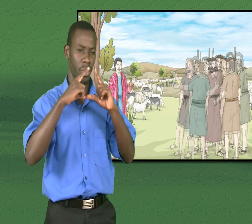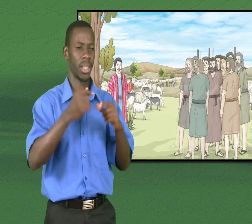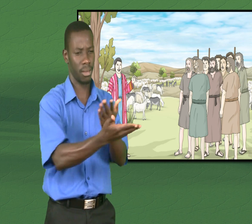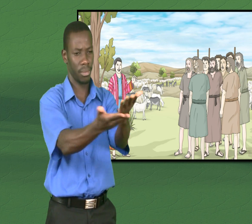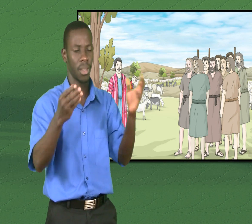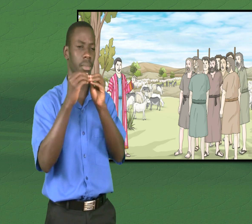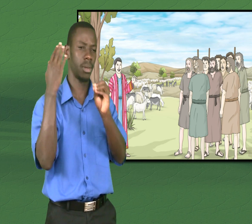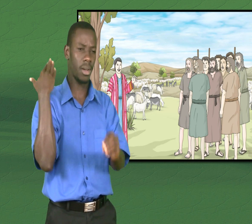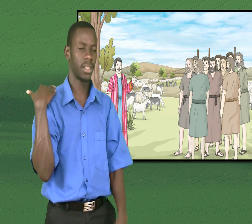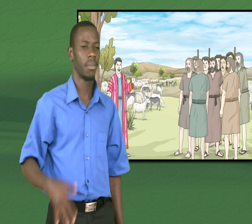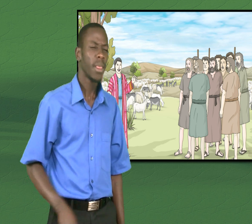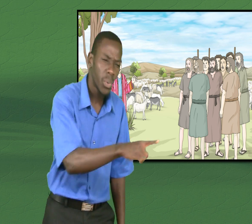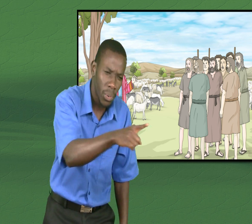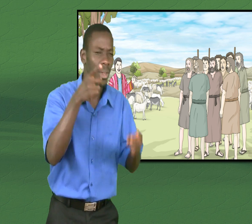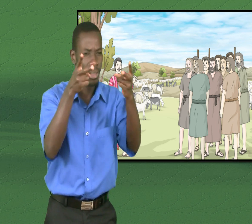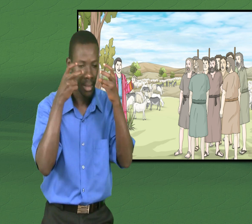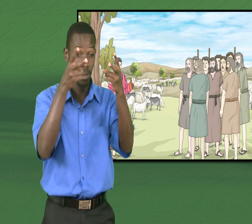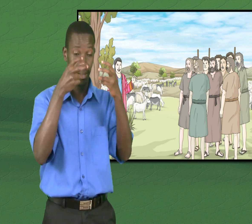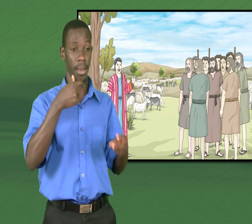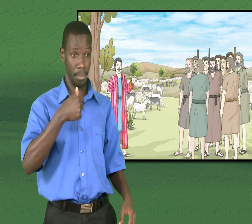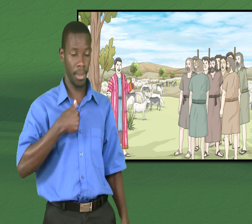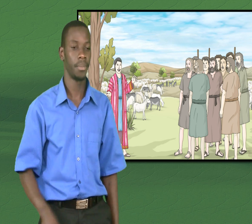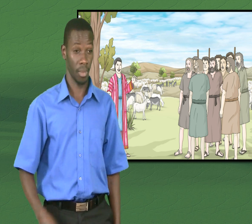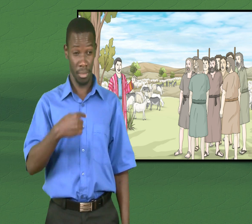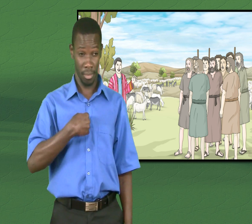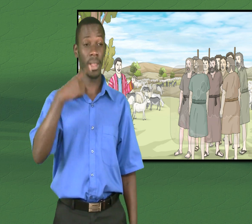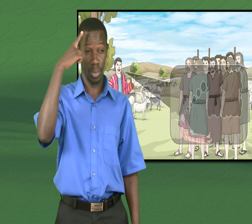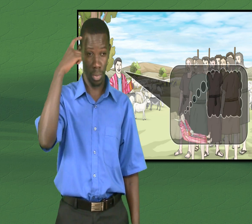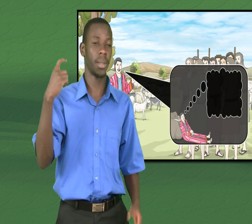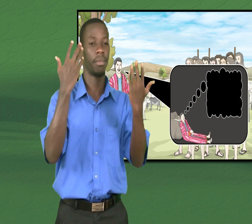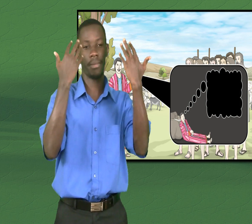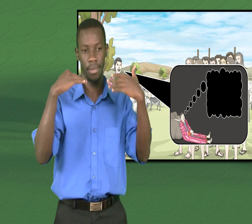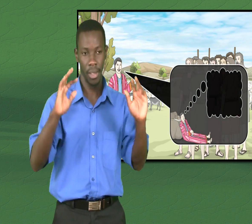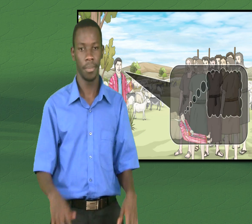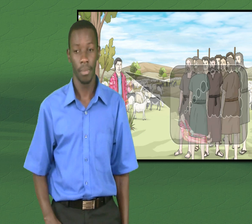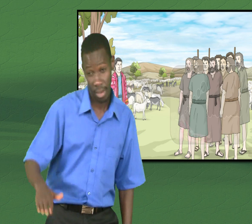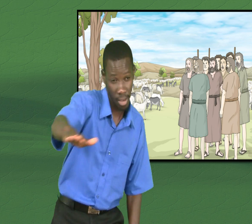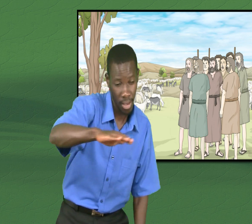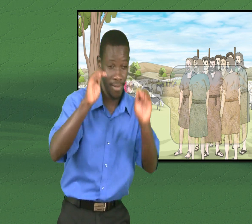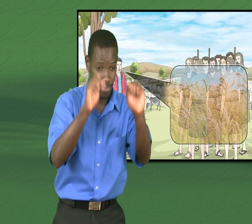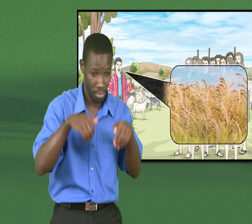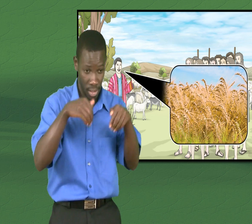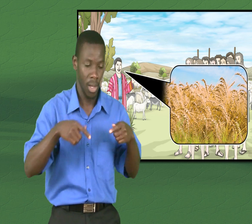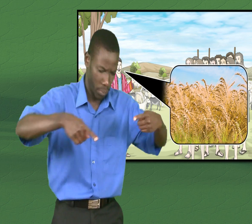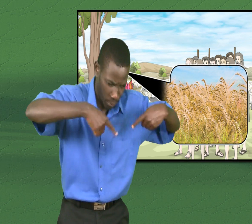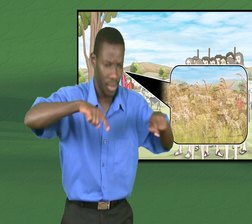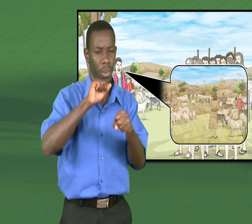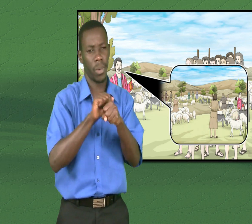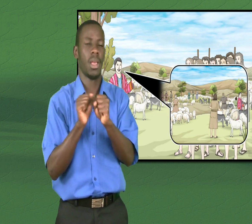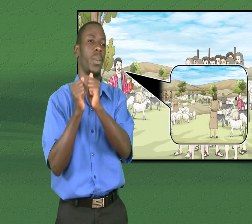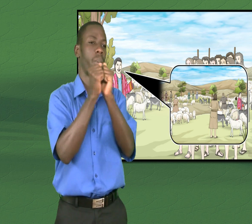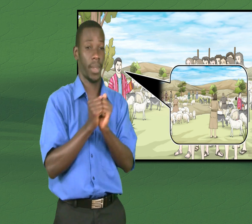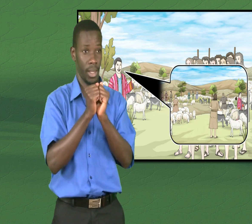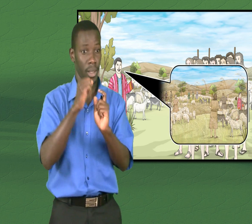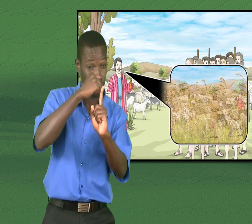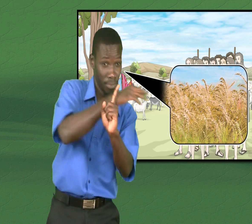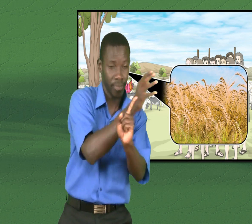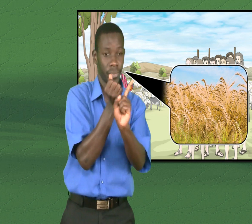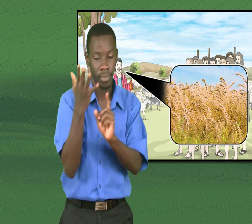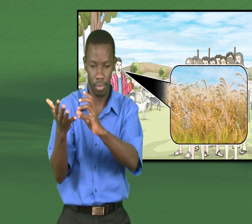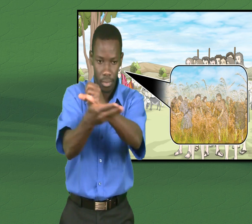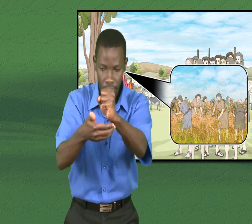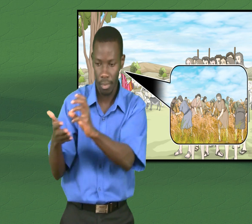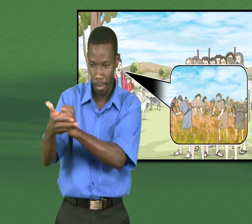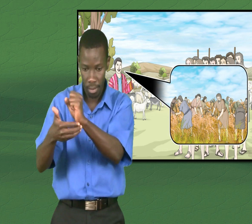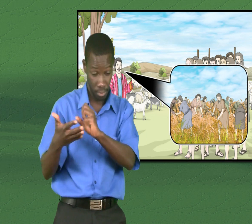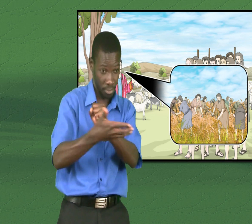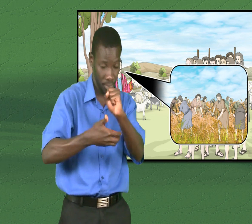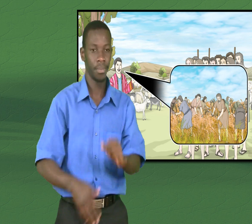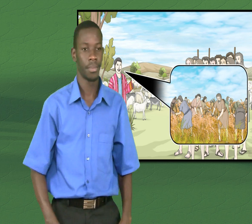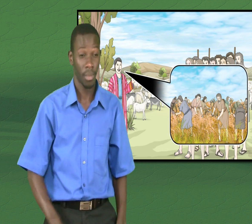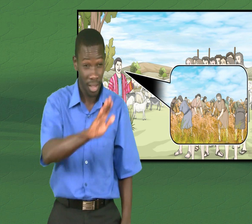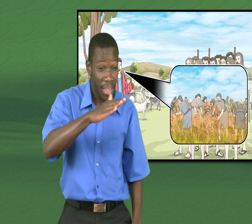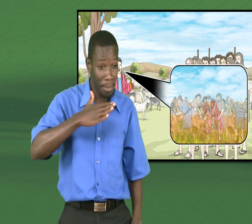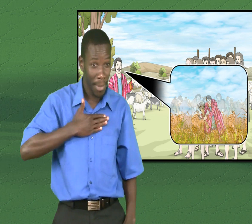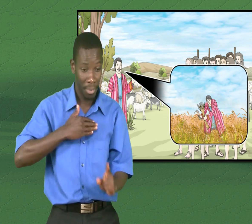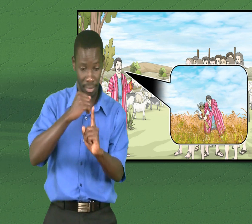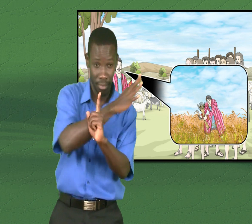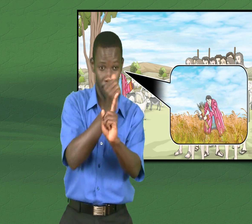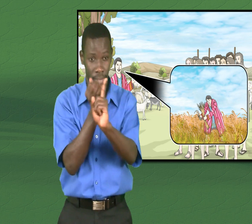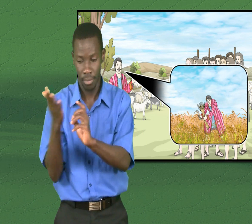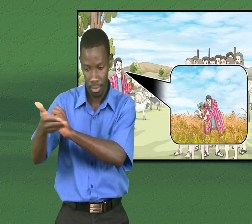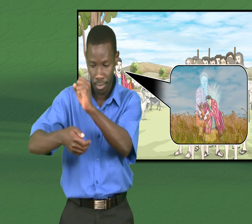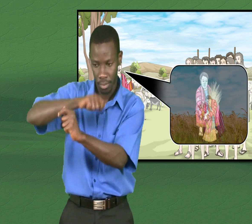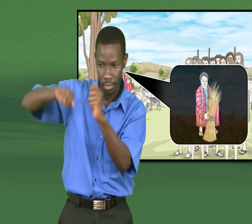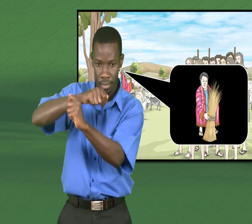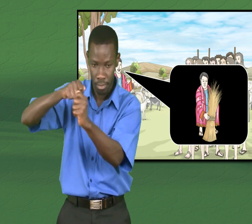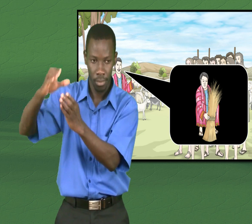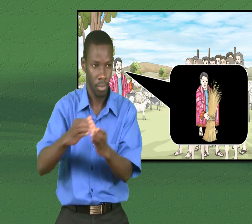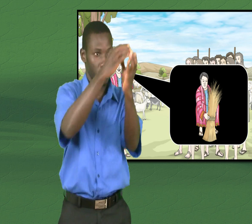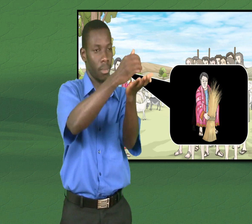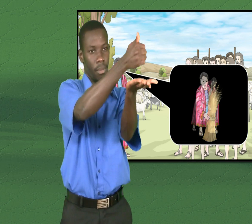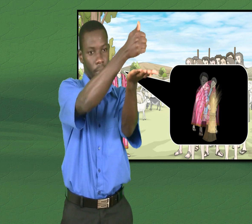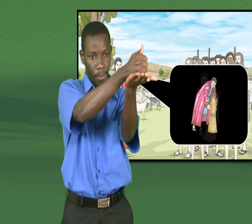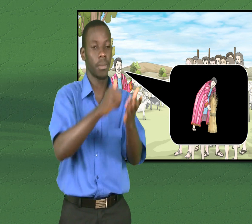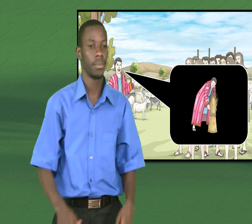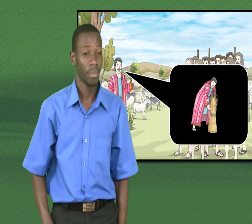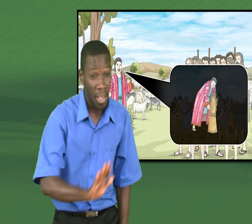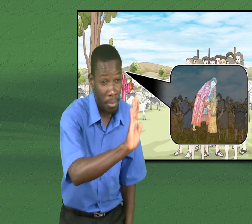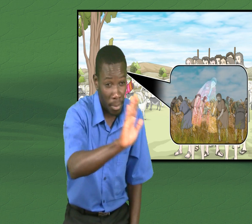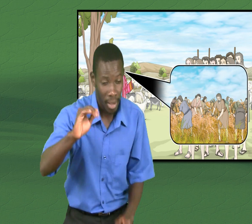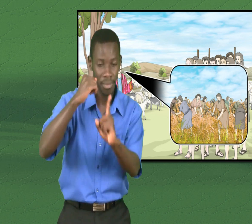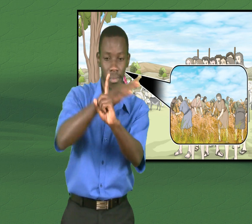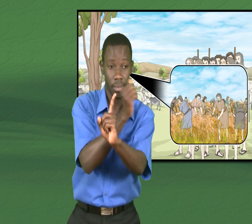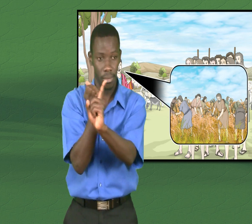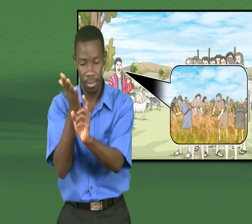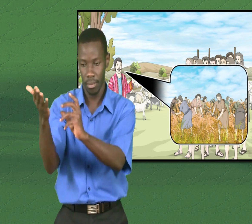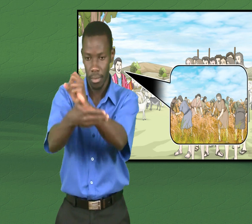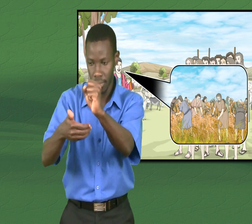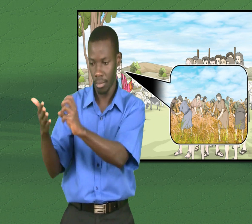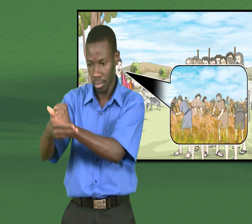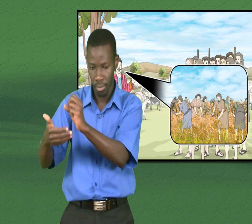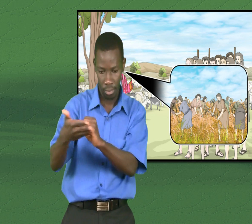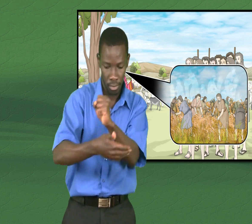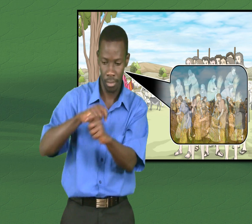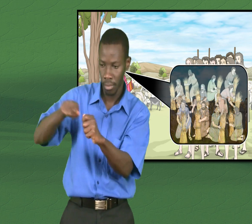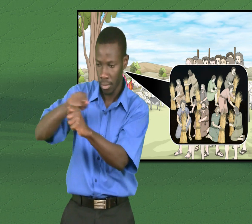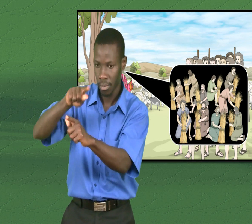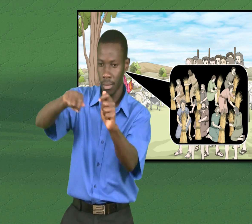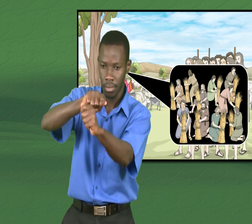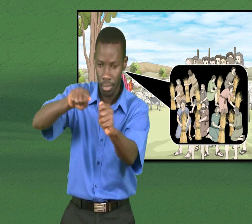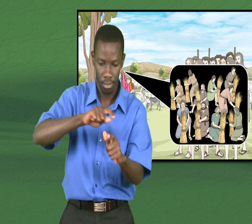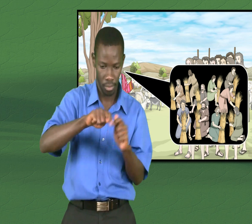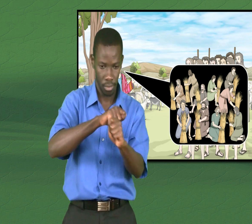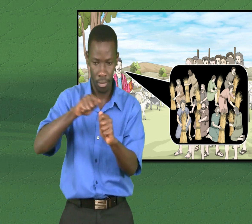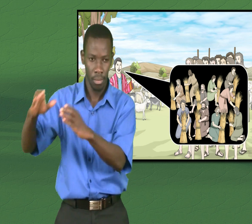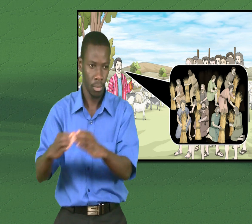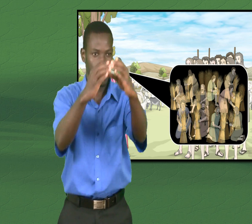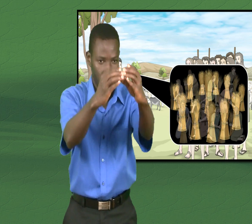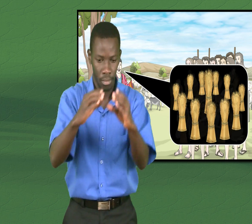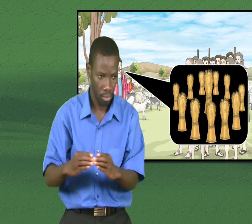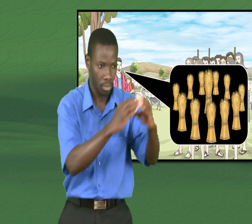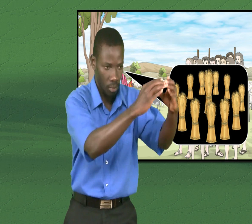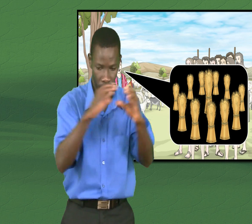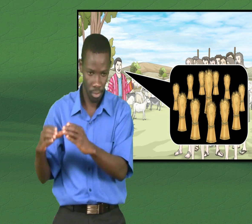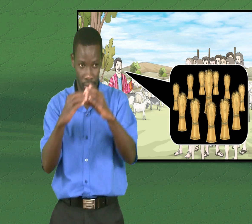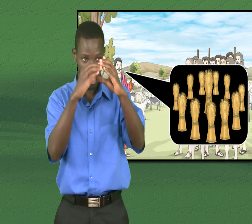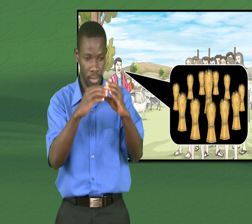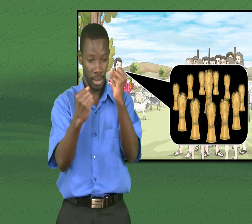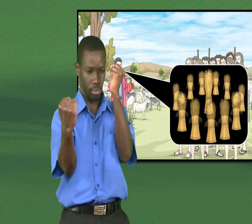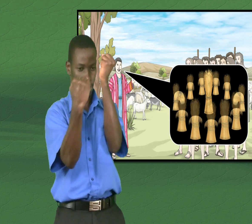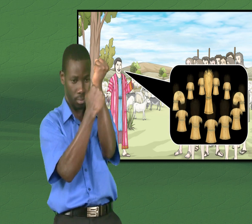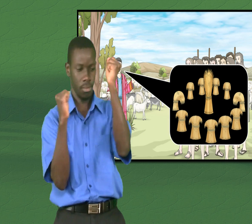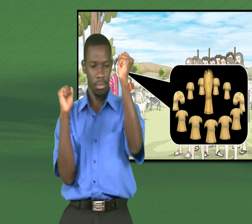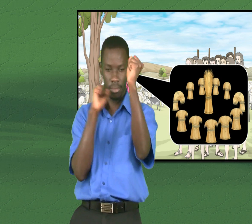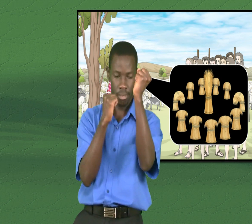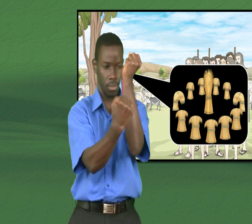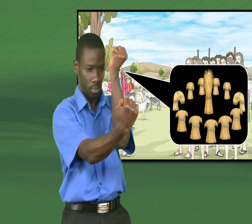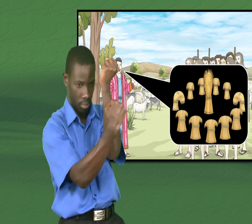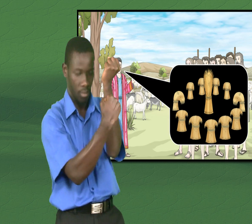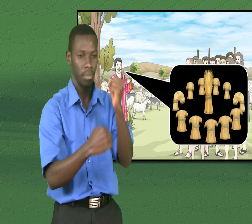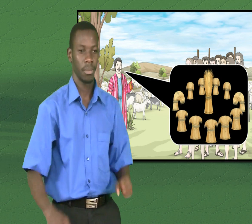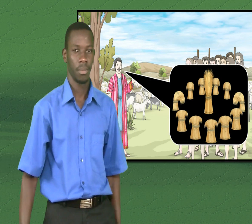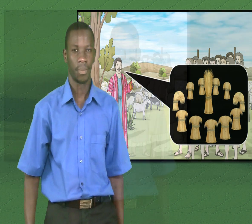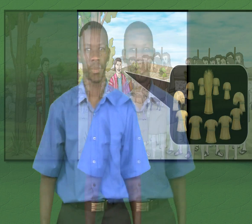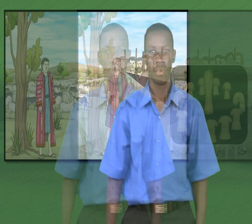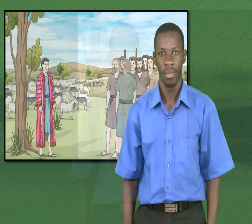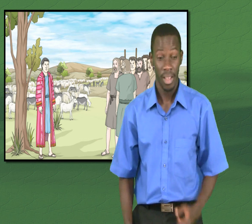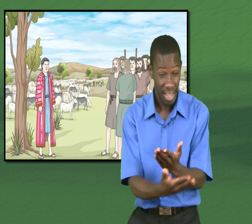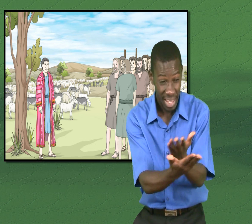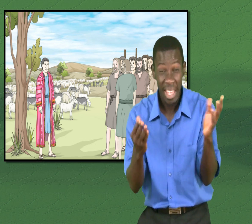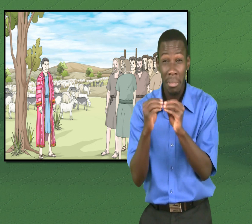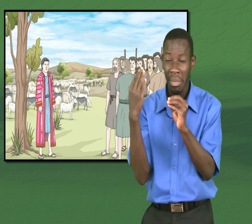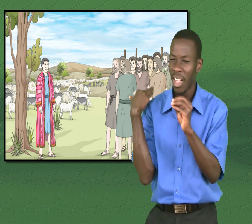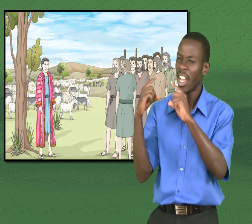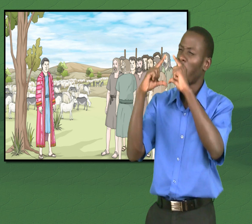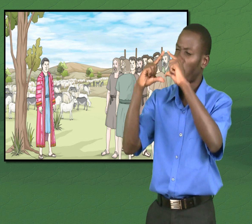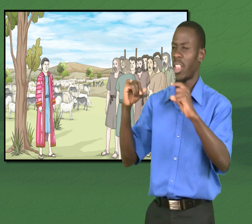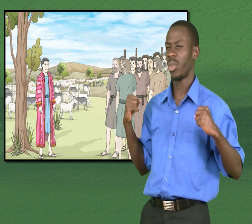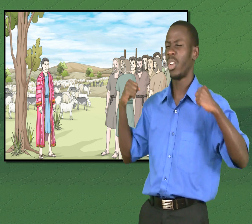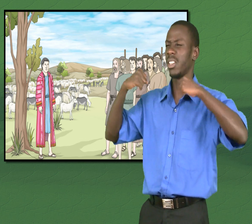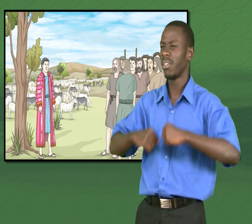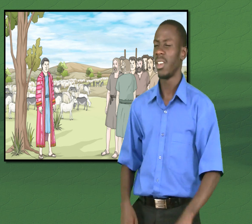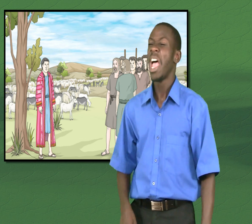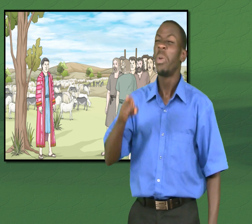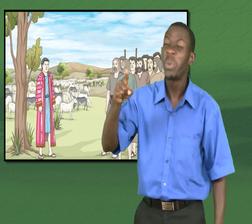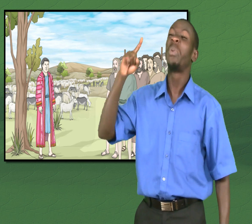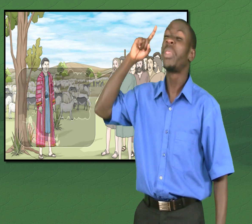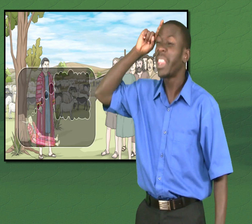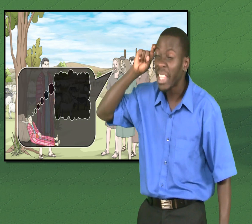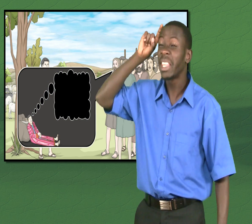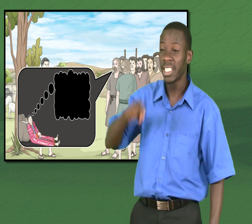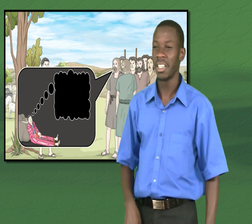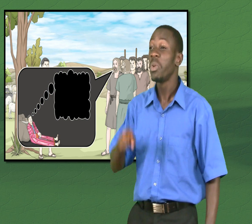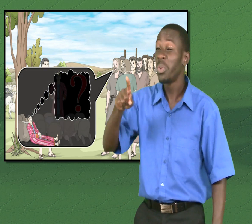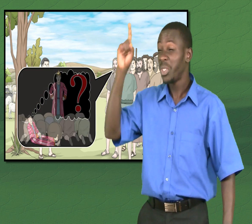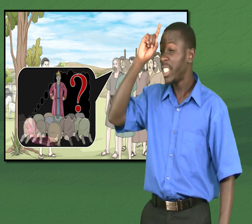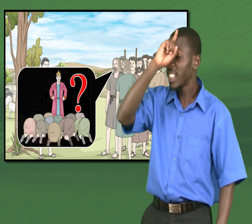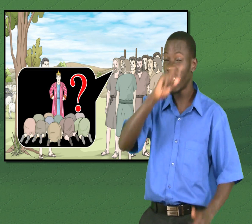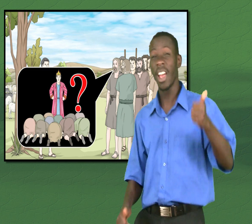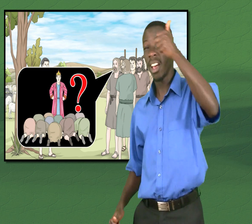He said to them, “Listen to this dream I had: We were binding sheaves of grain in the field, and suddenly my sheaf rose and stood upright, while your sheaves gathered around and bowed down to mine.”